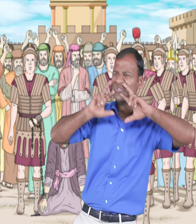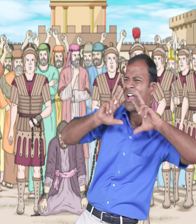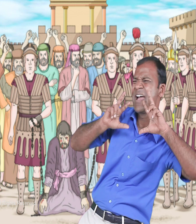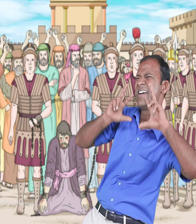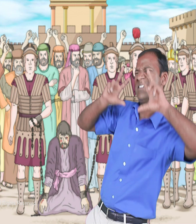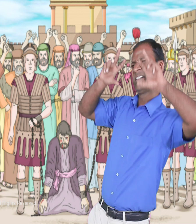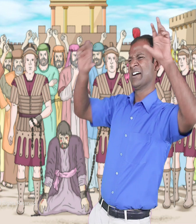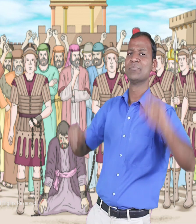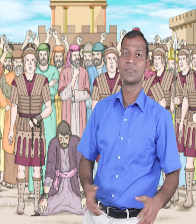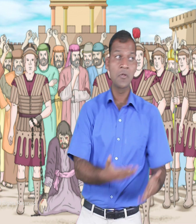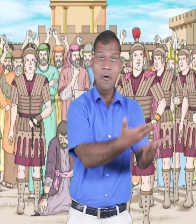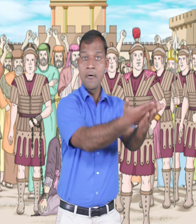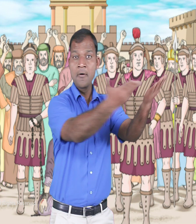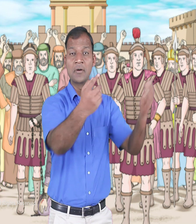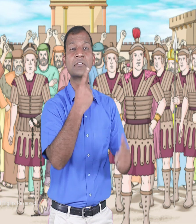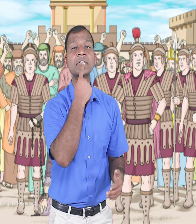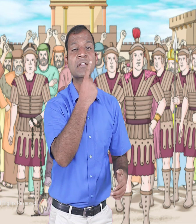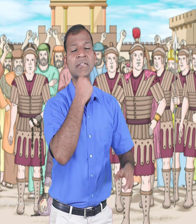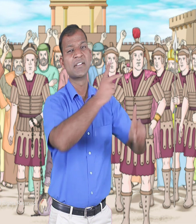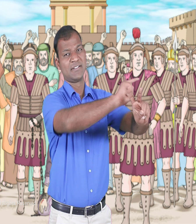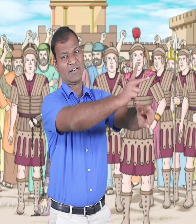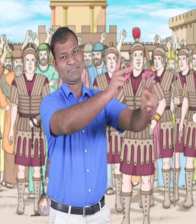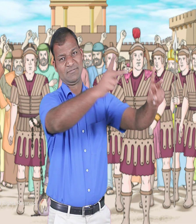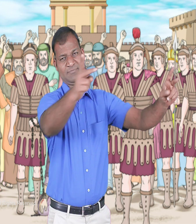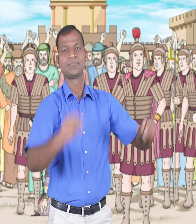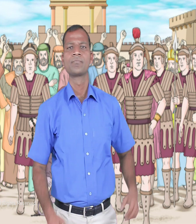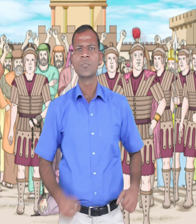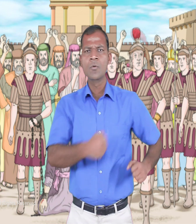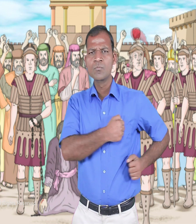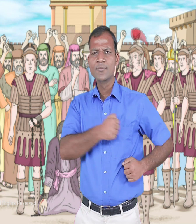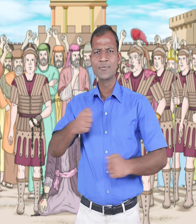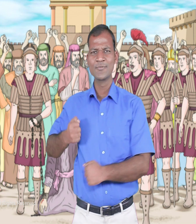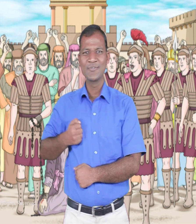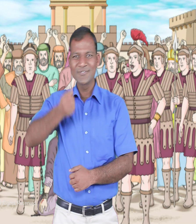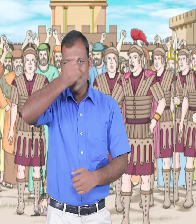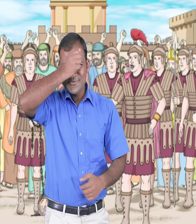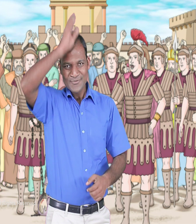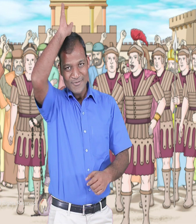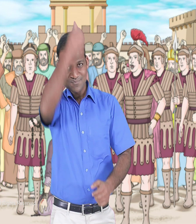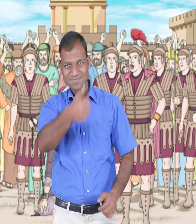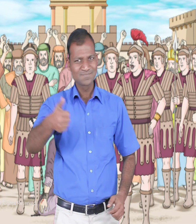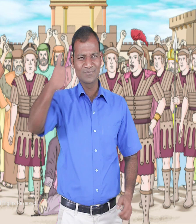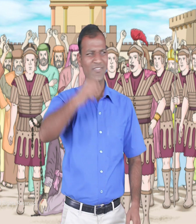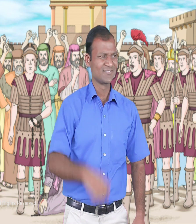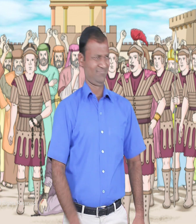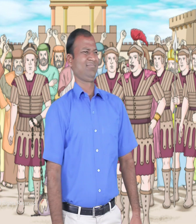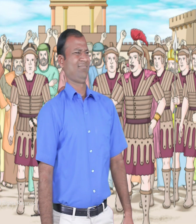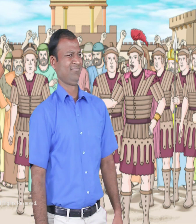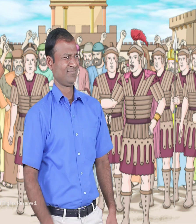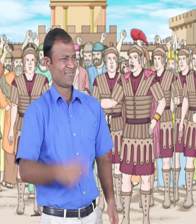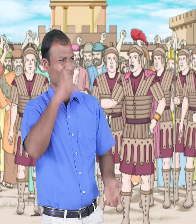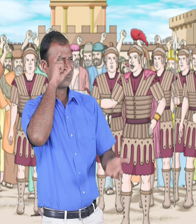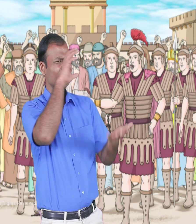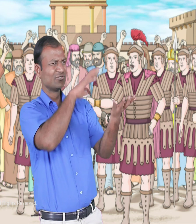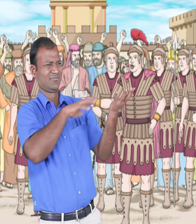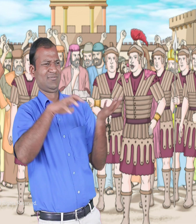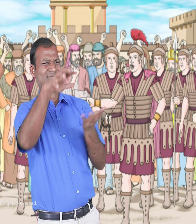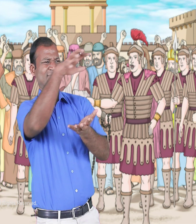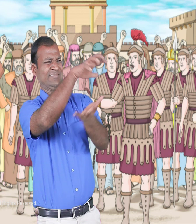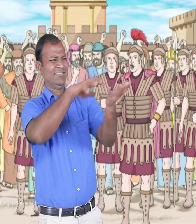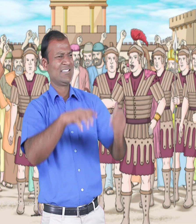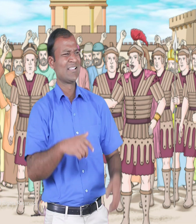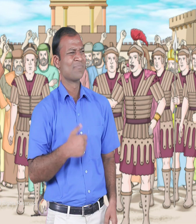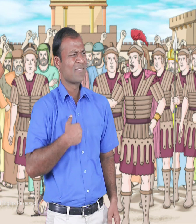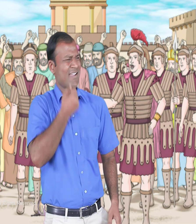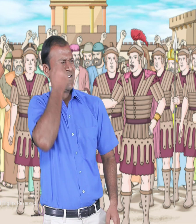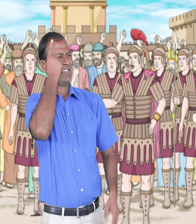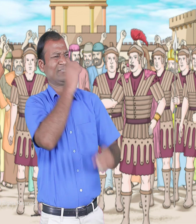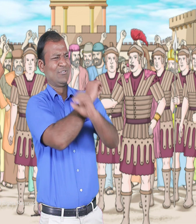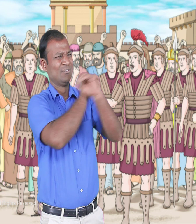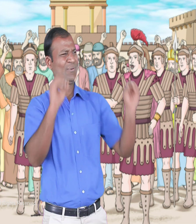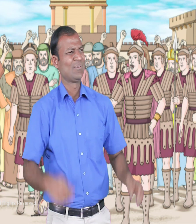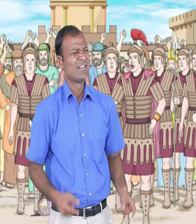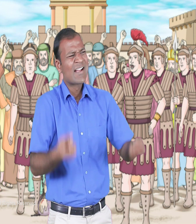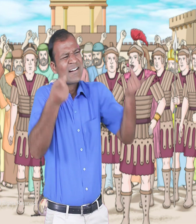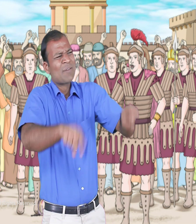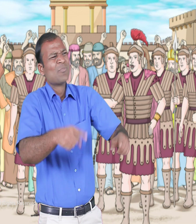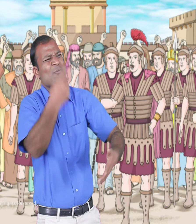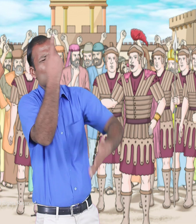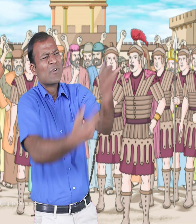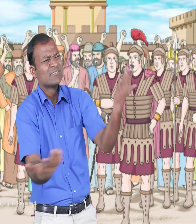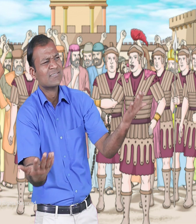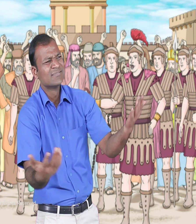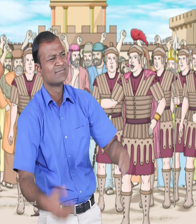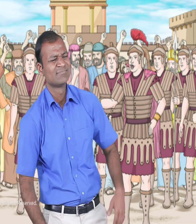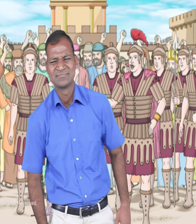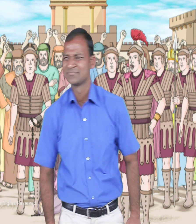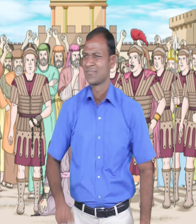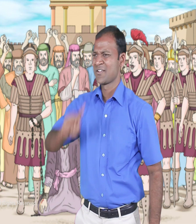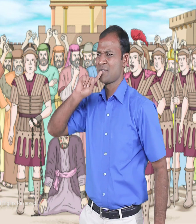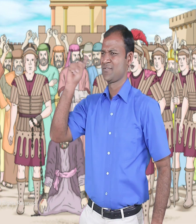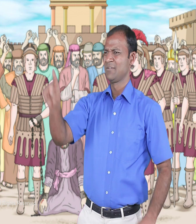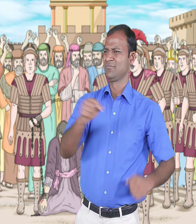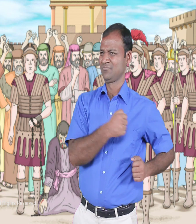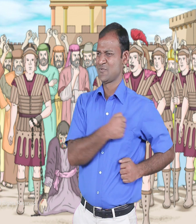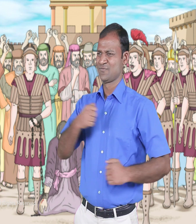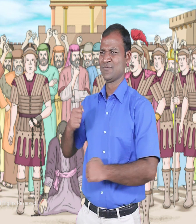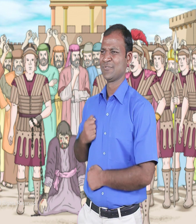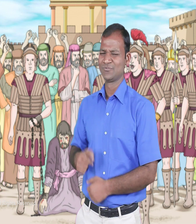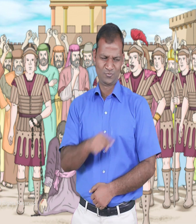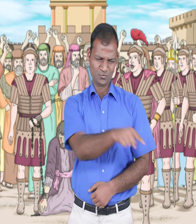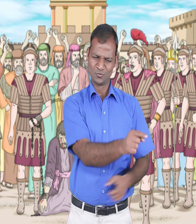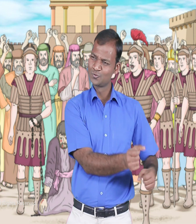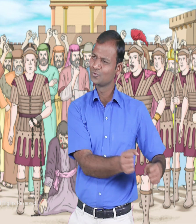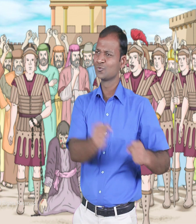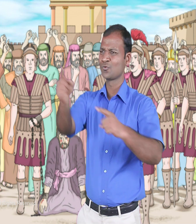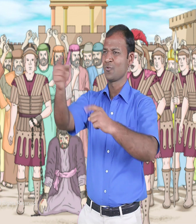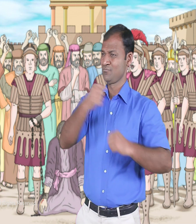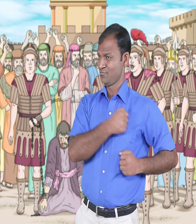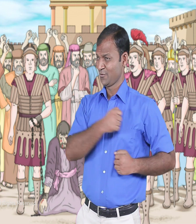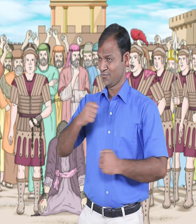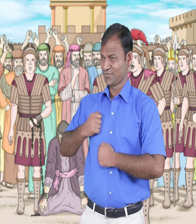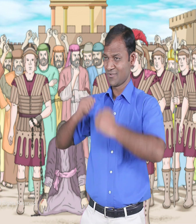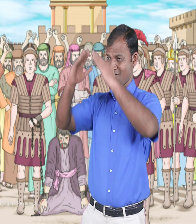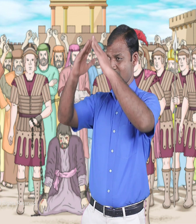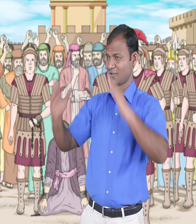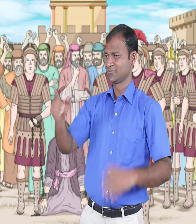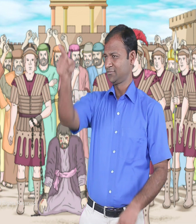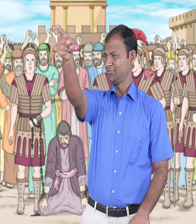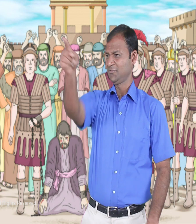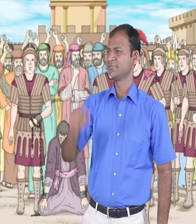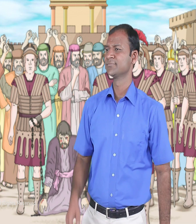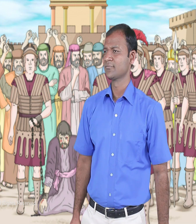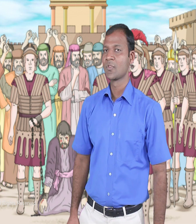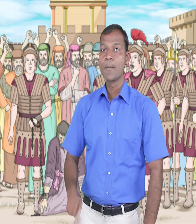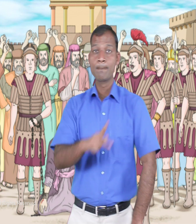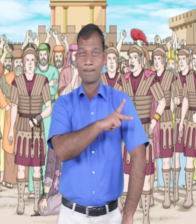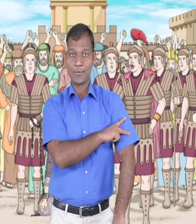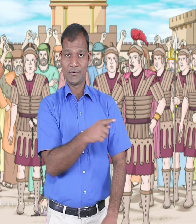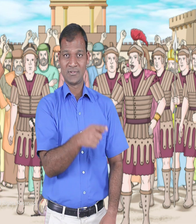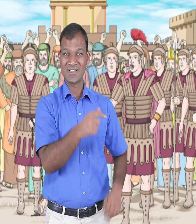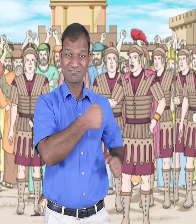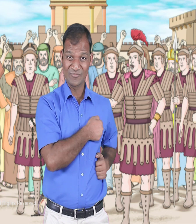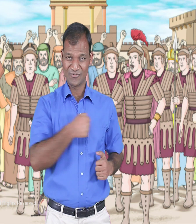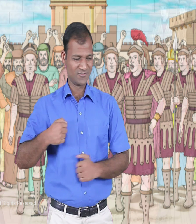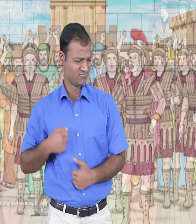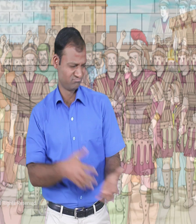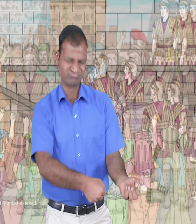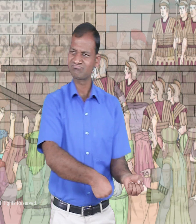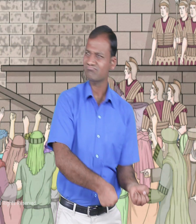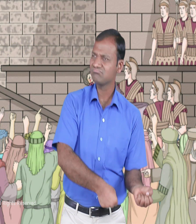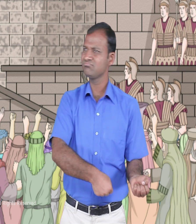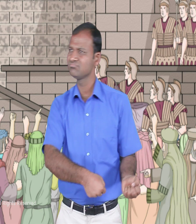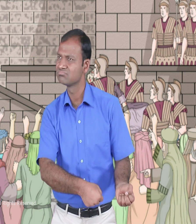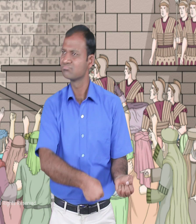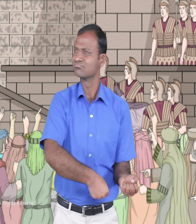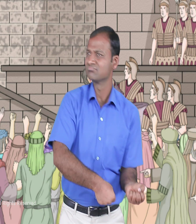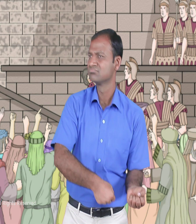And since the commander could not get at the truth because of the uproar, he ordered that Paul be brought into the barracks.